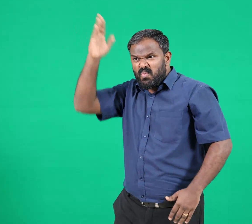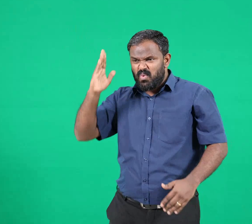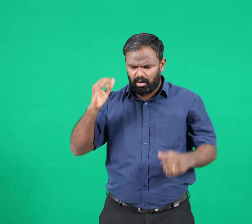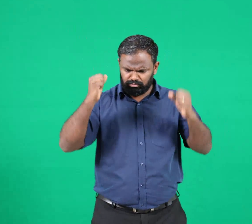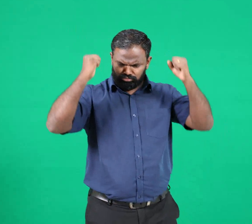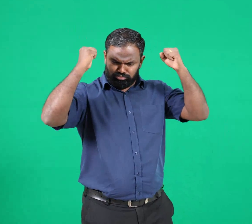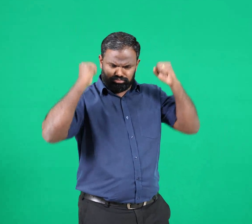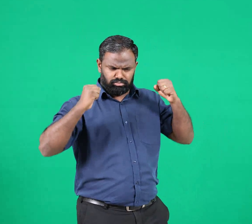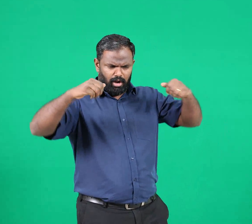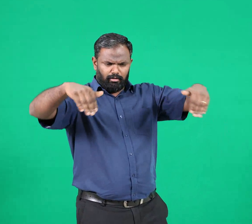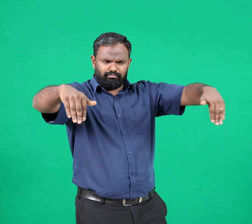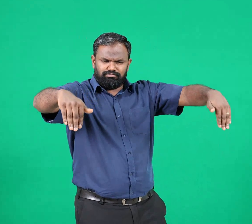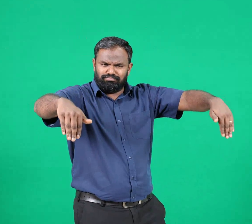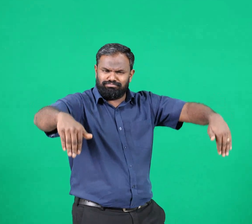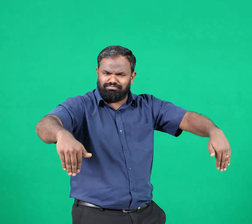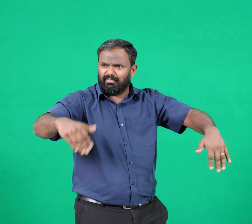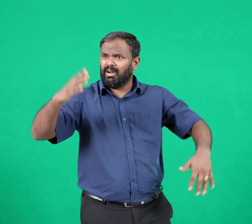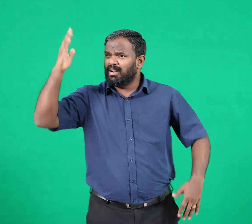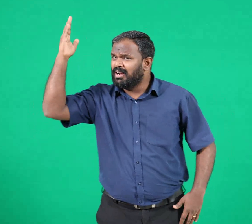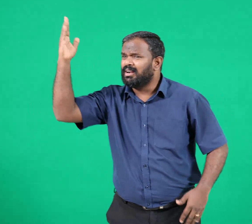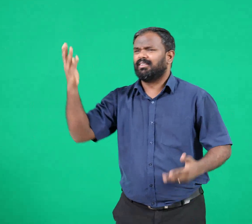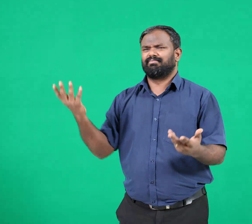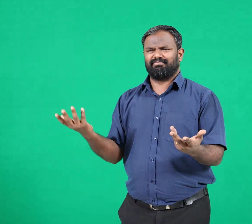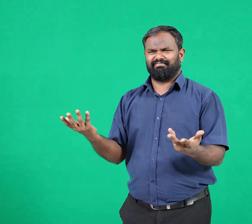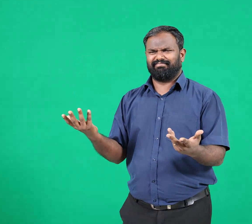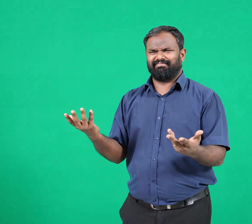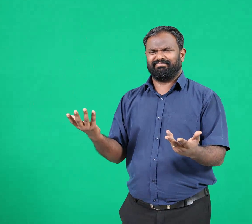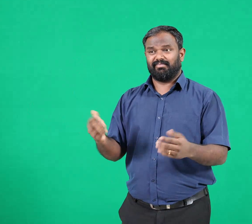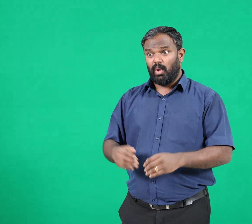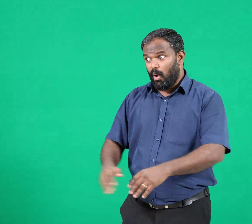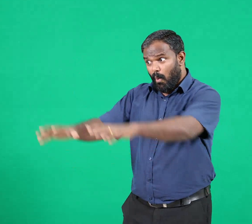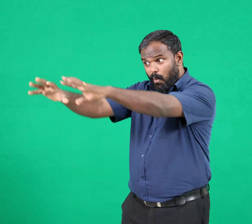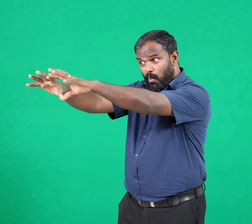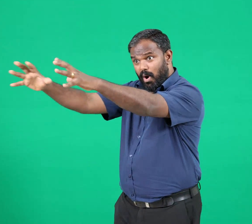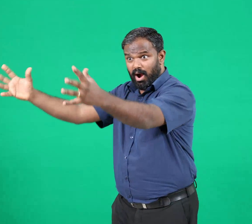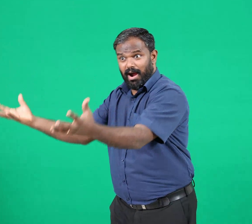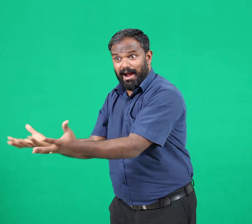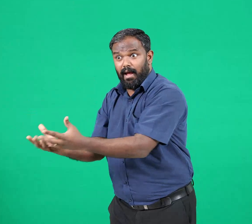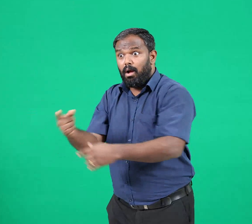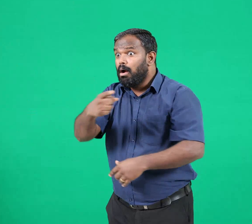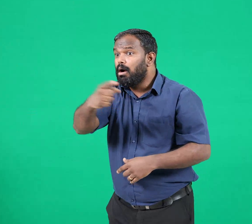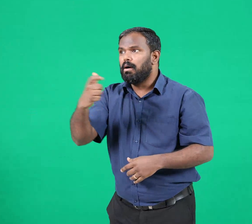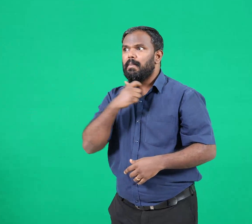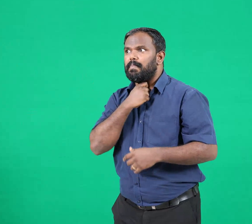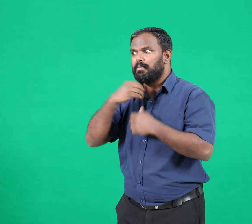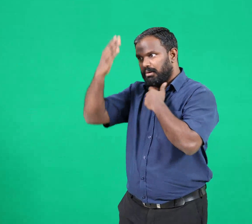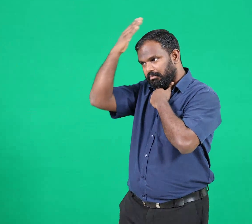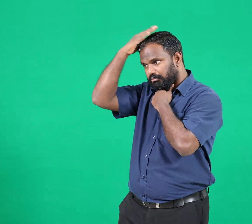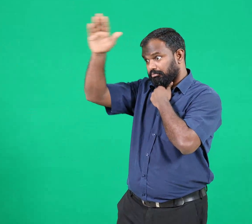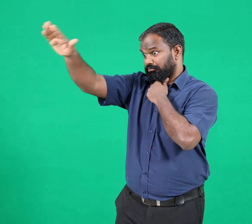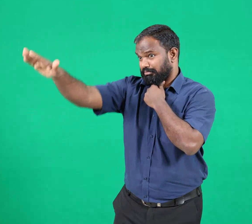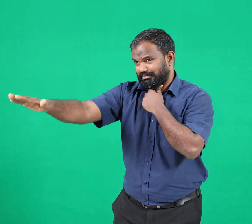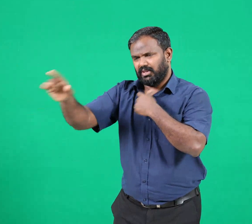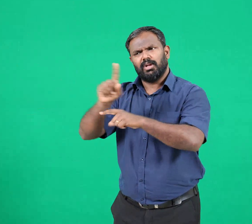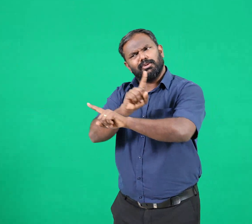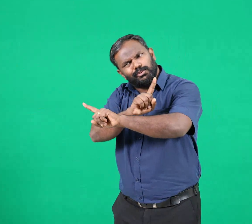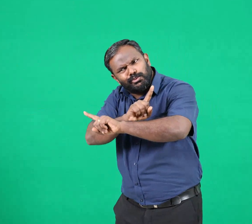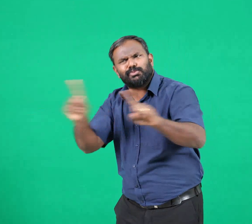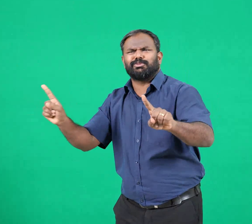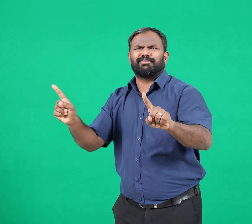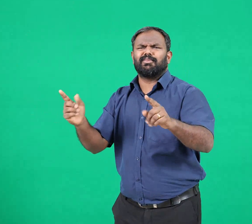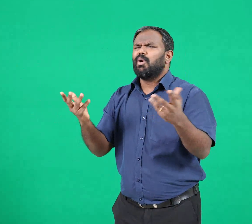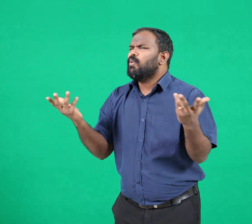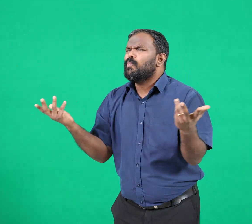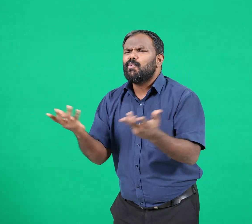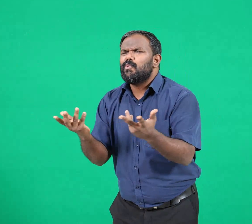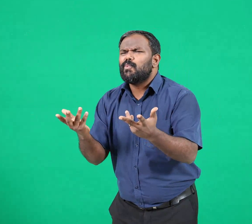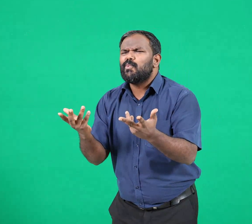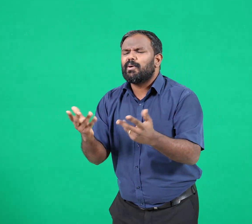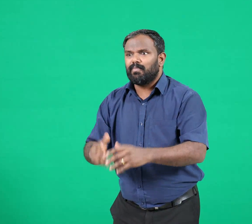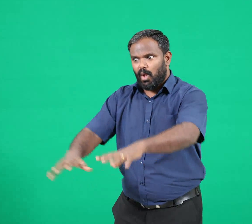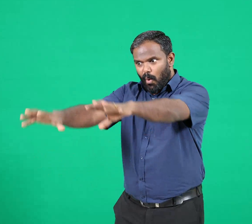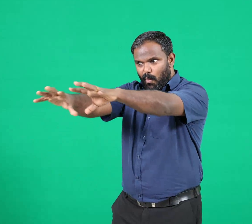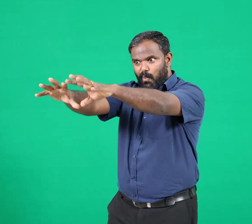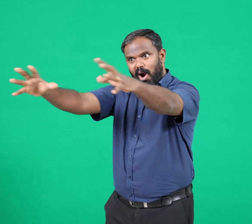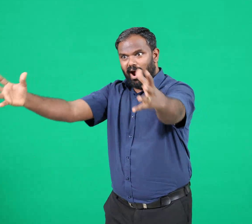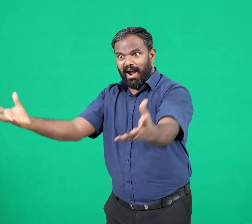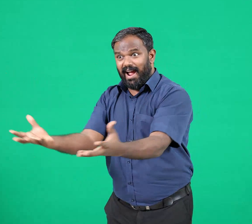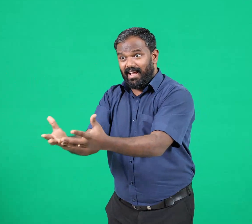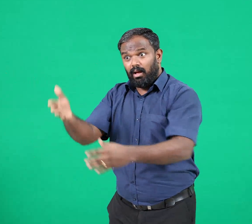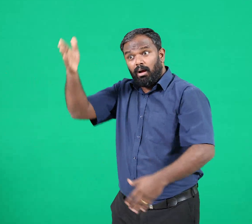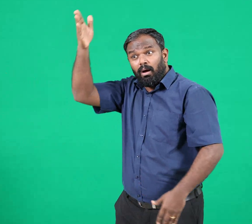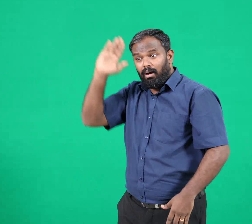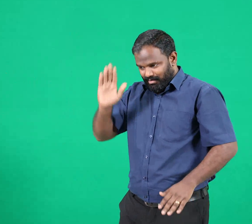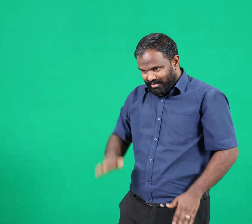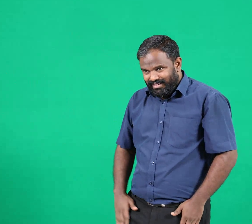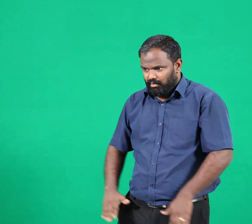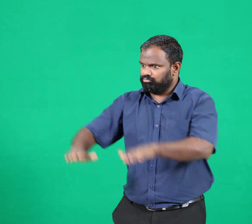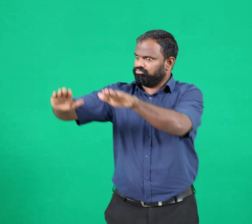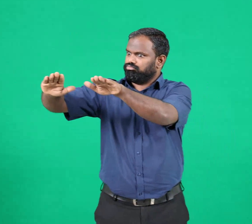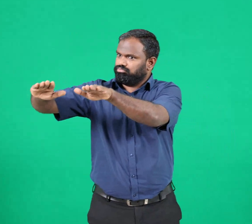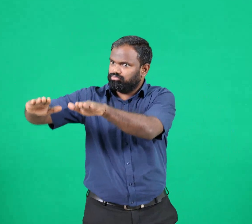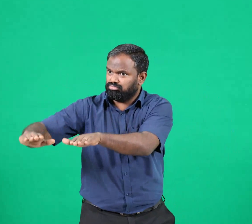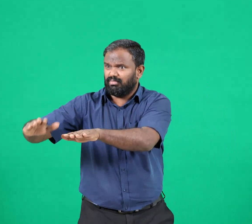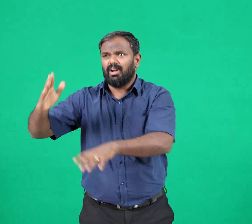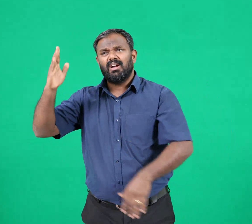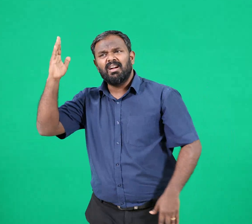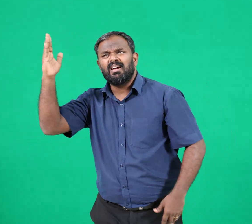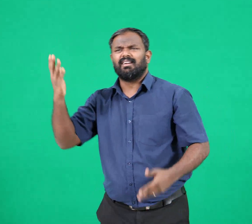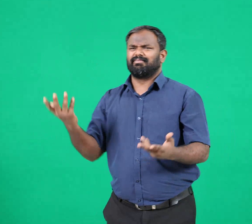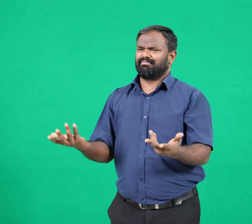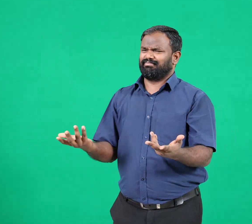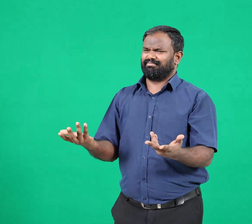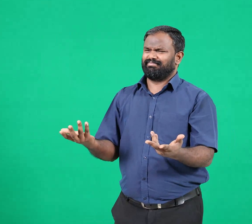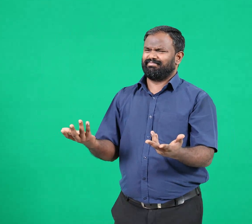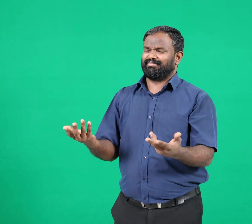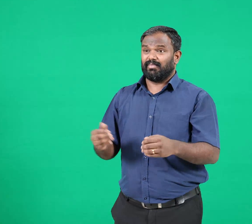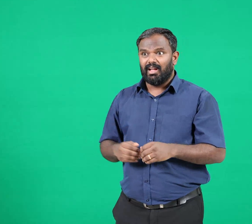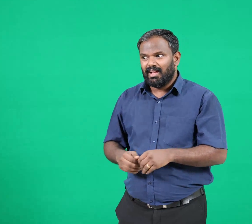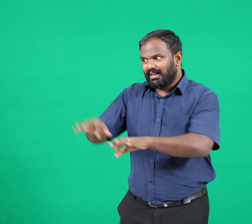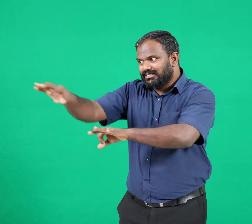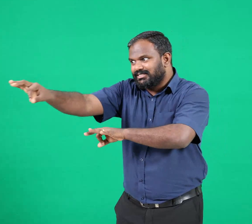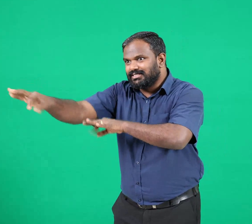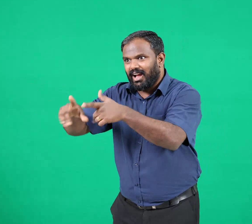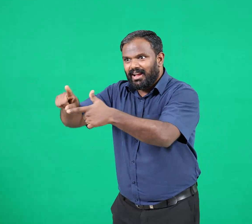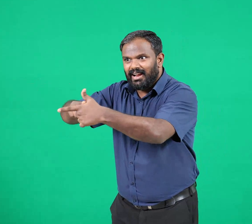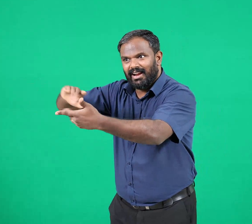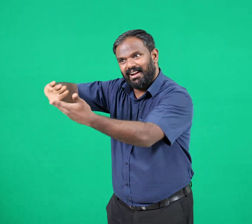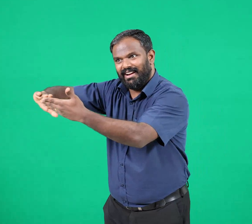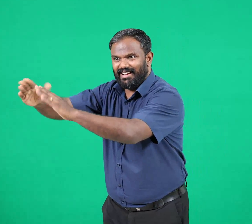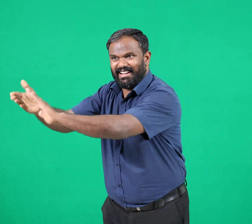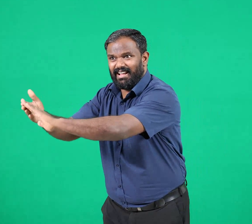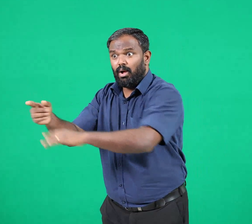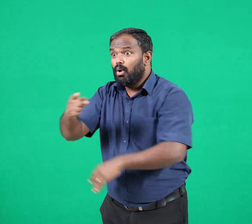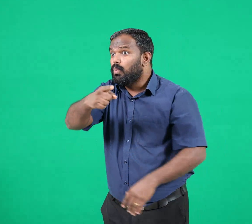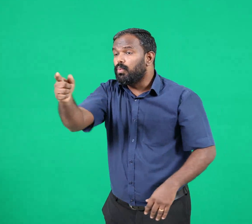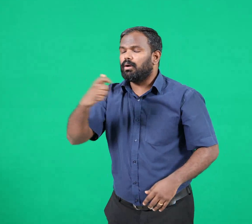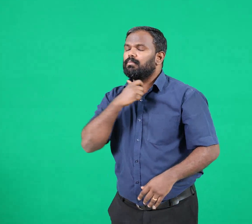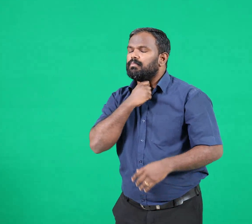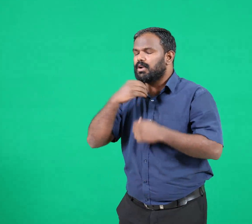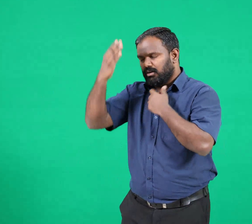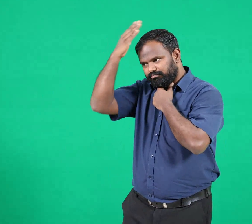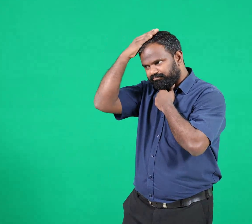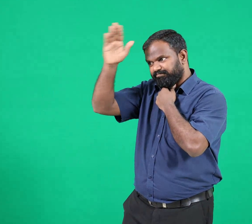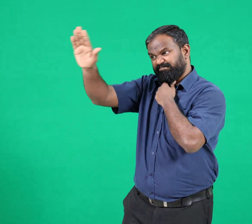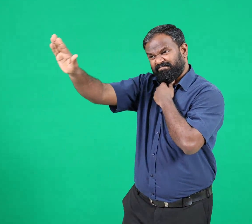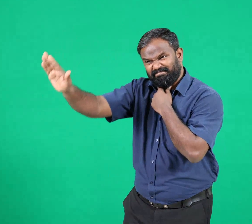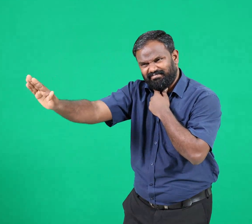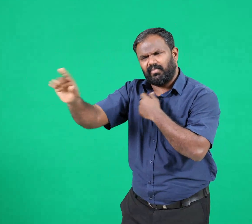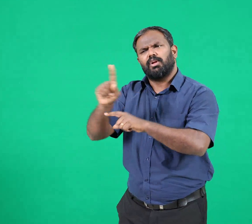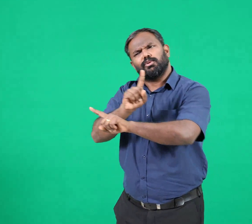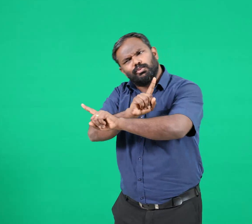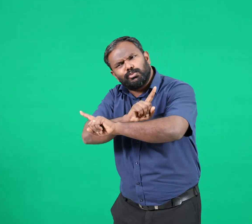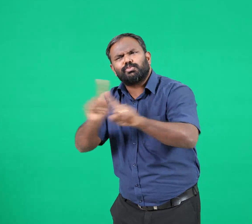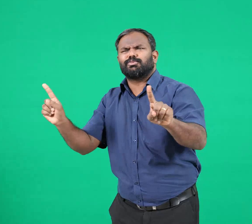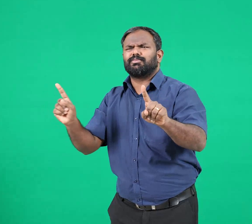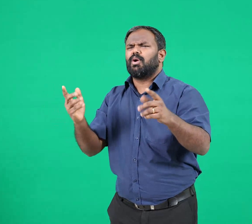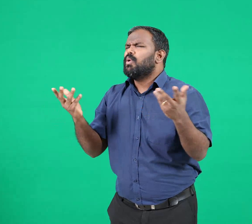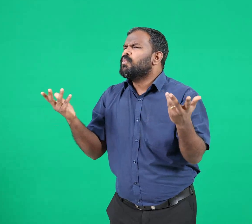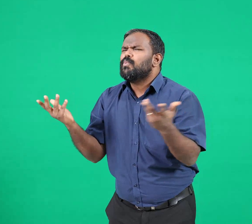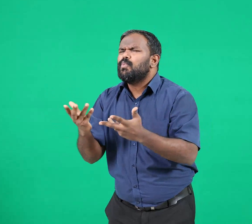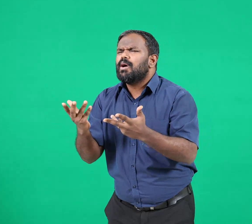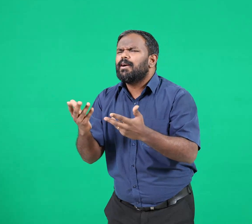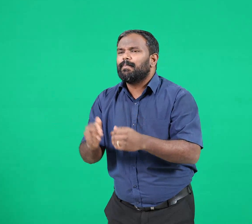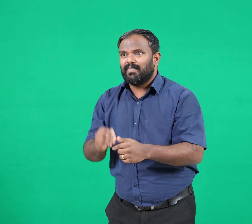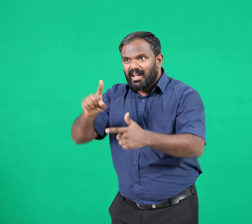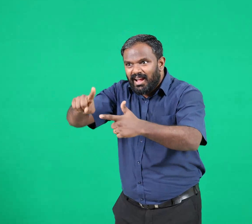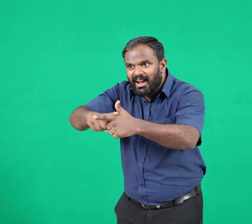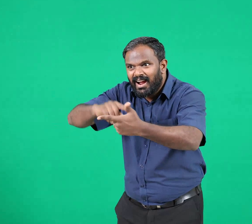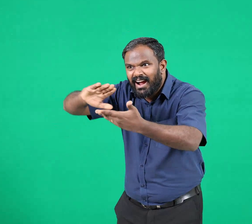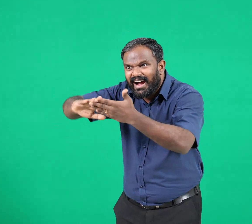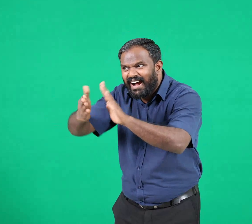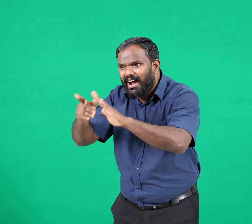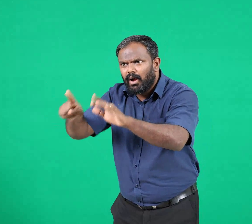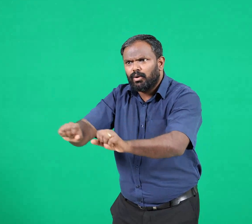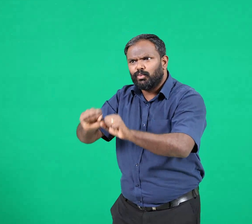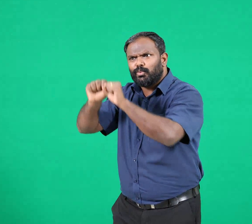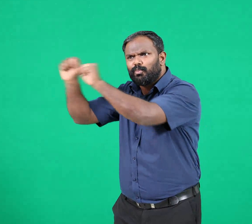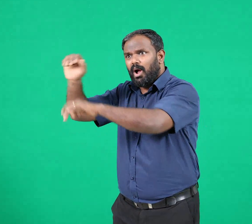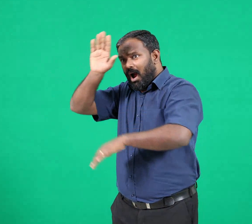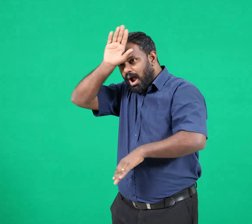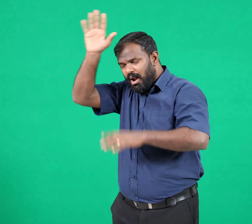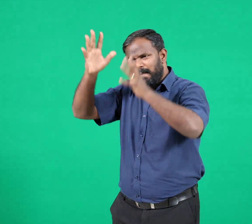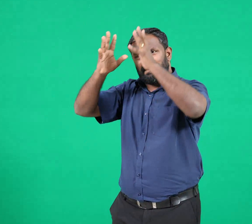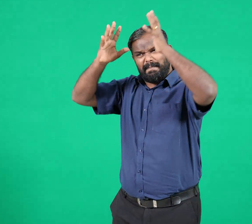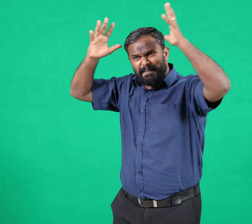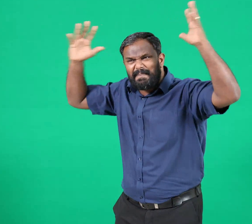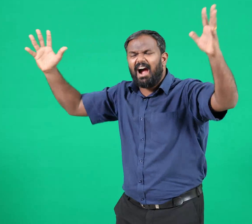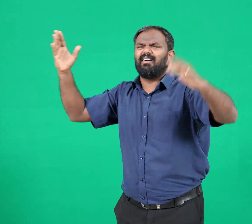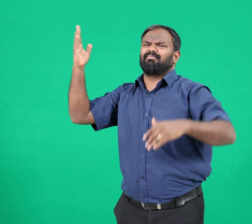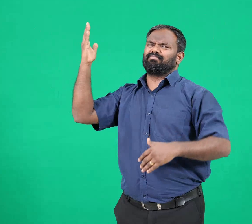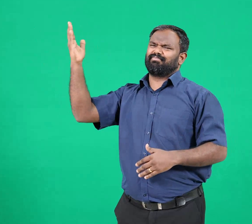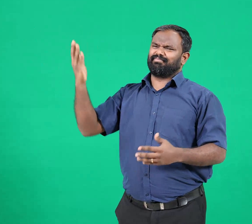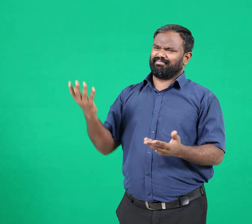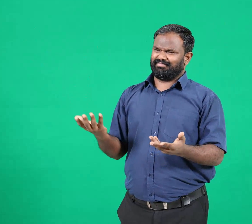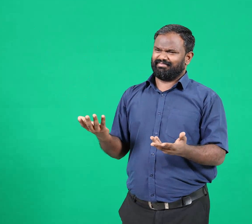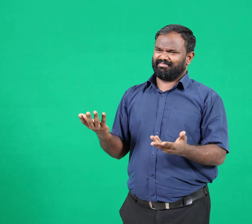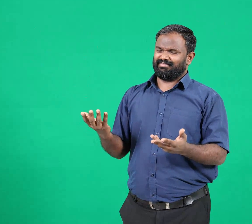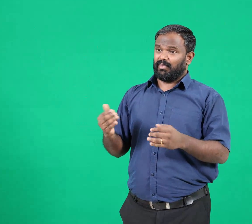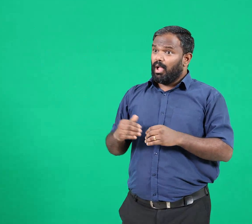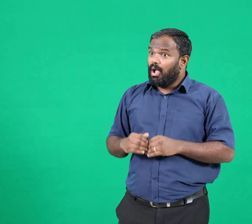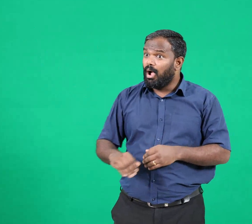or by the earth, for it is His footstool; or by Jerusalem, for it is the city of the great King.